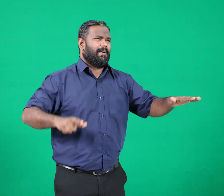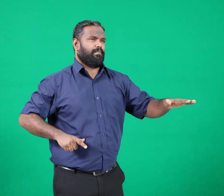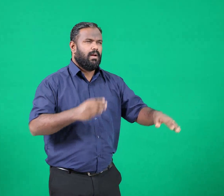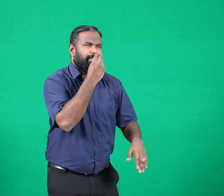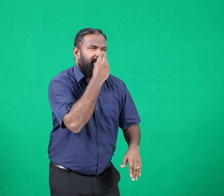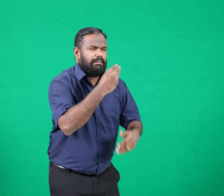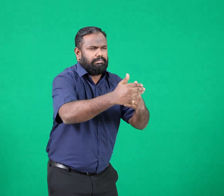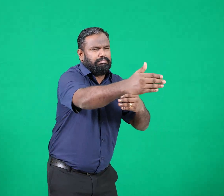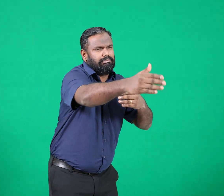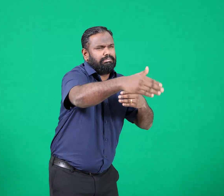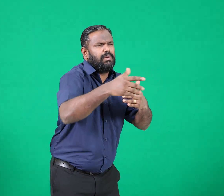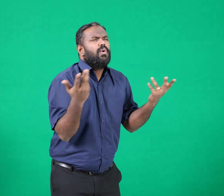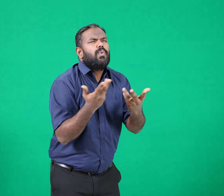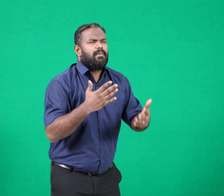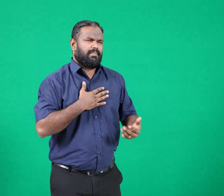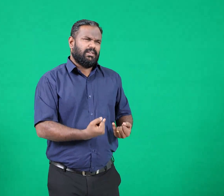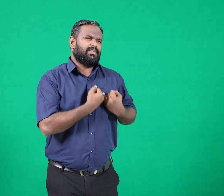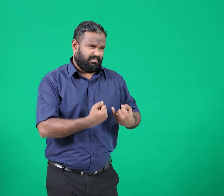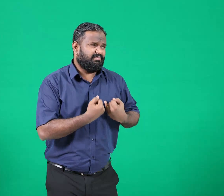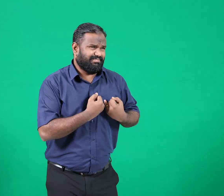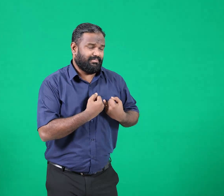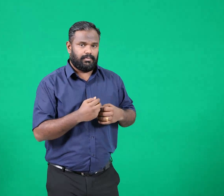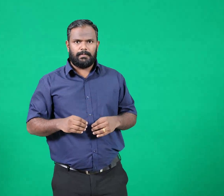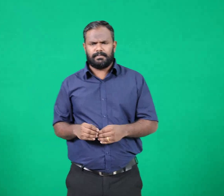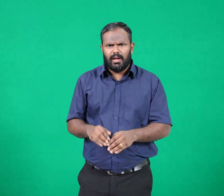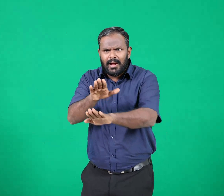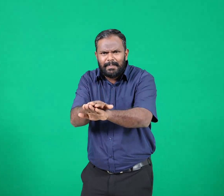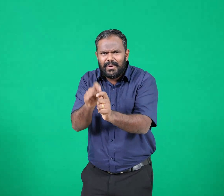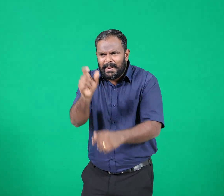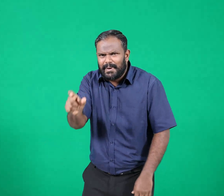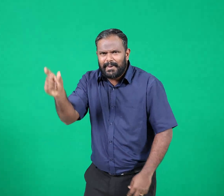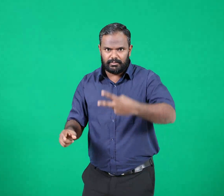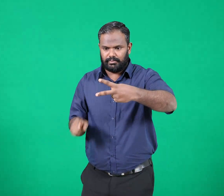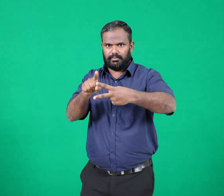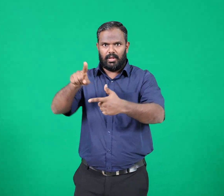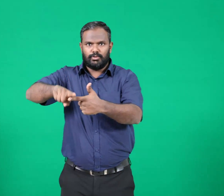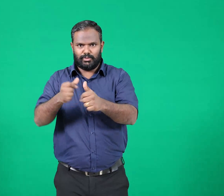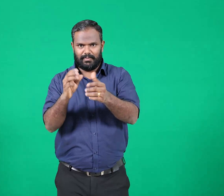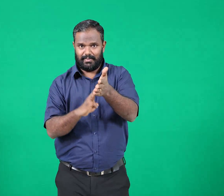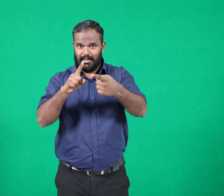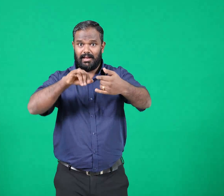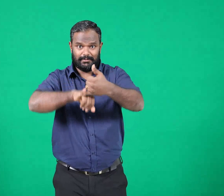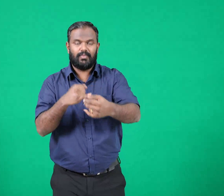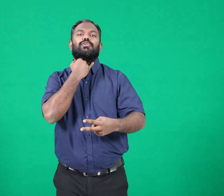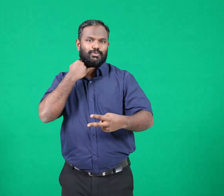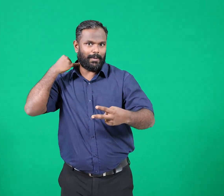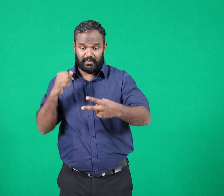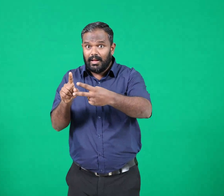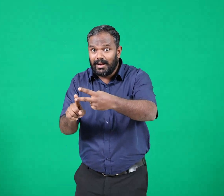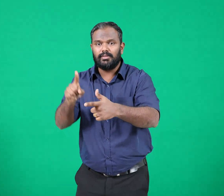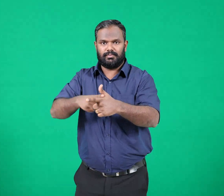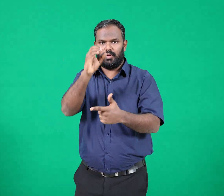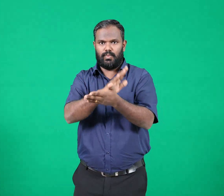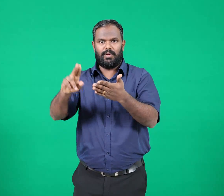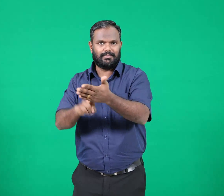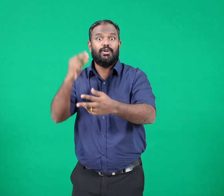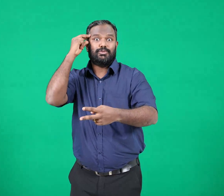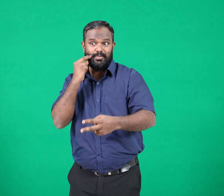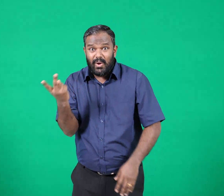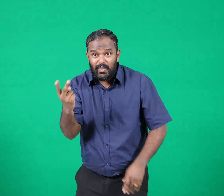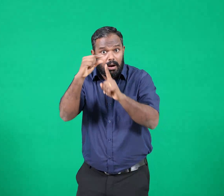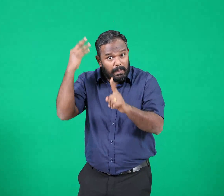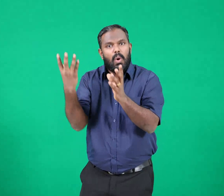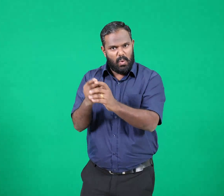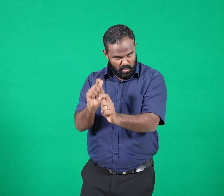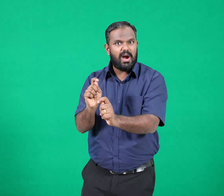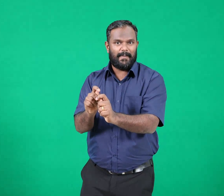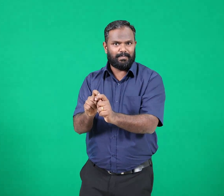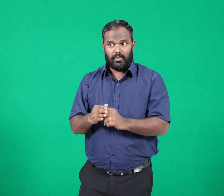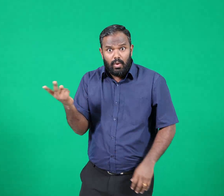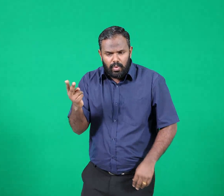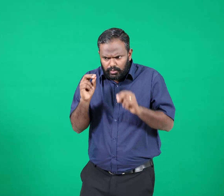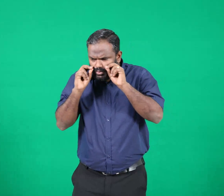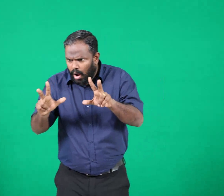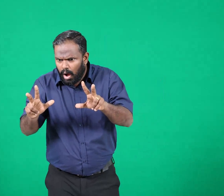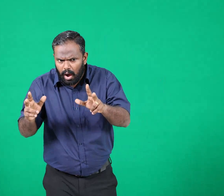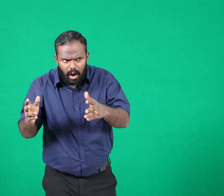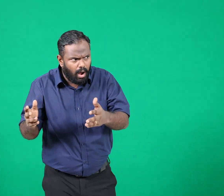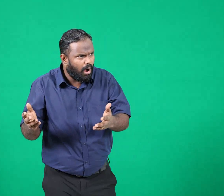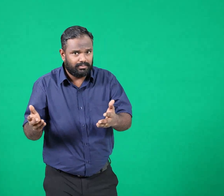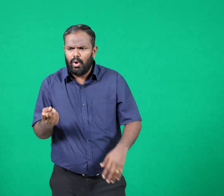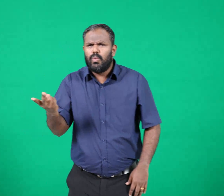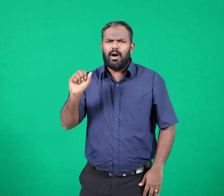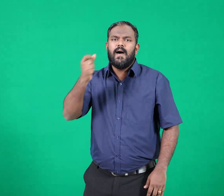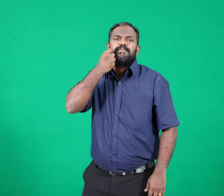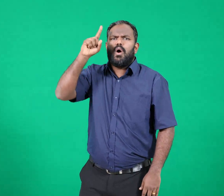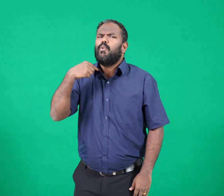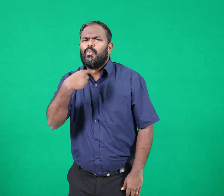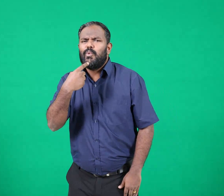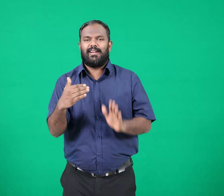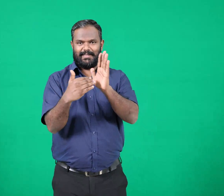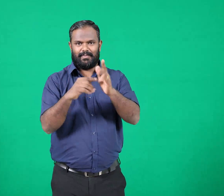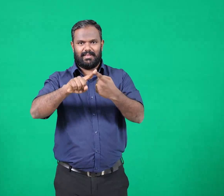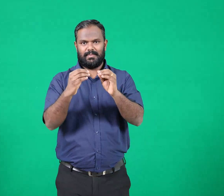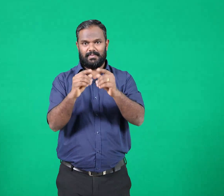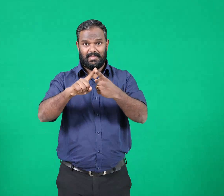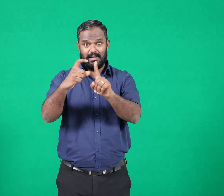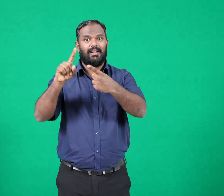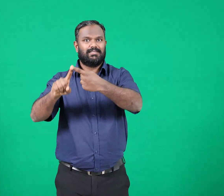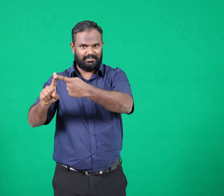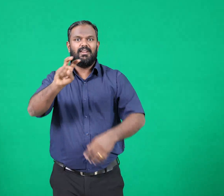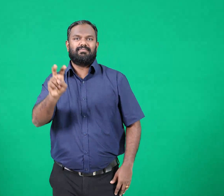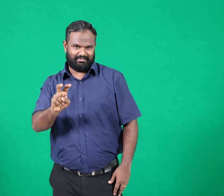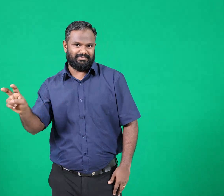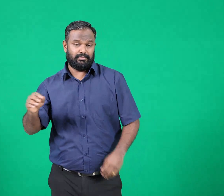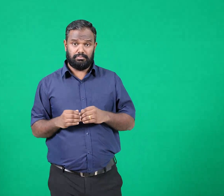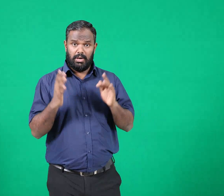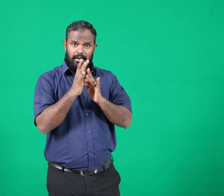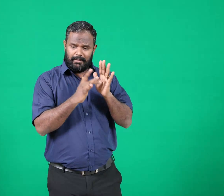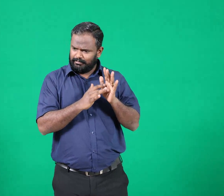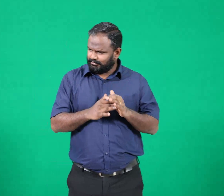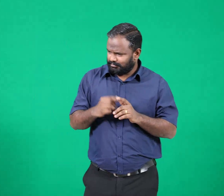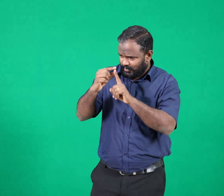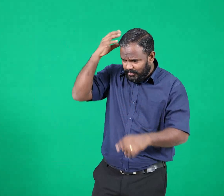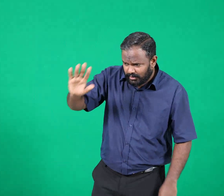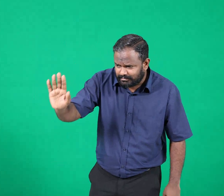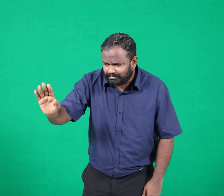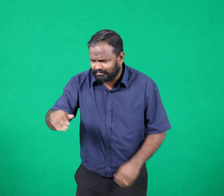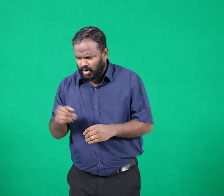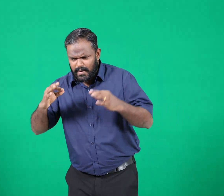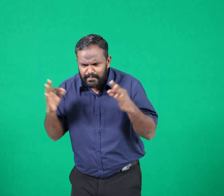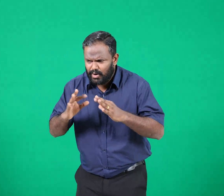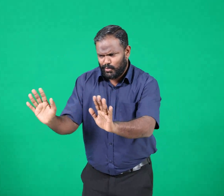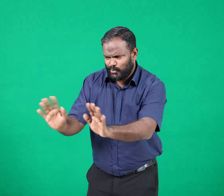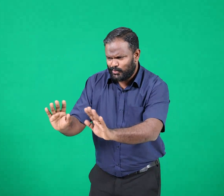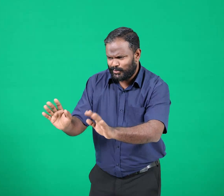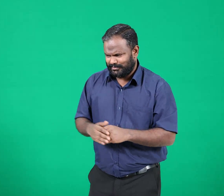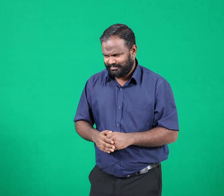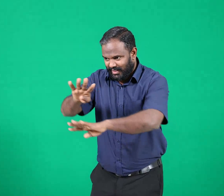For he and his companions were astonished at the catch of fish they had taken, and so were his partners James and John, the sons of Zebedee.